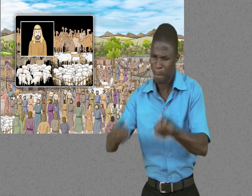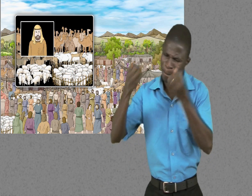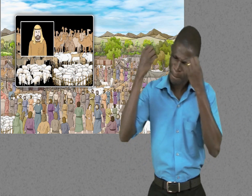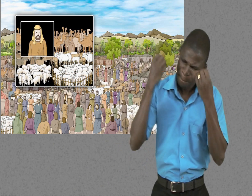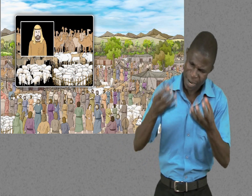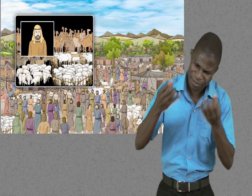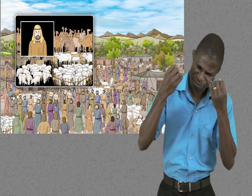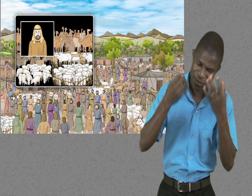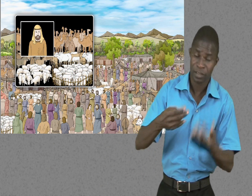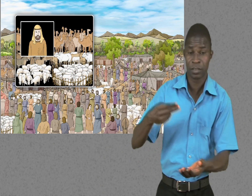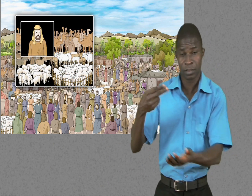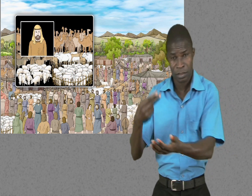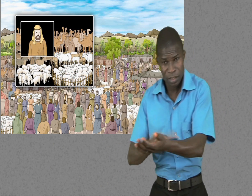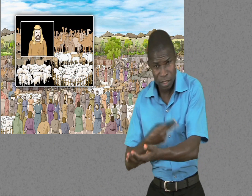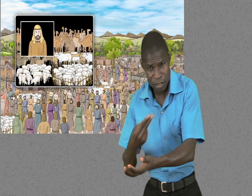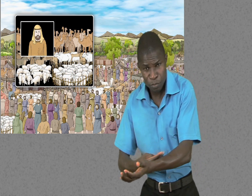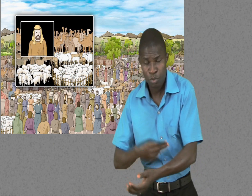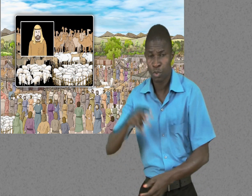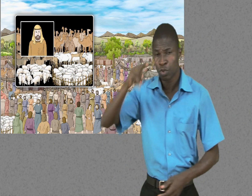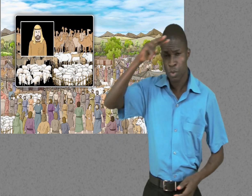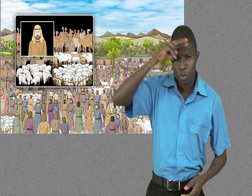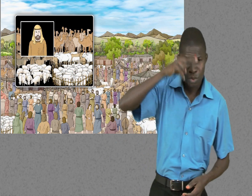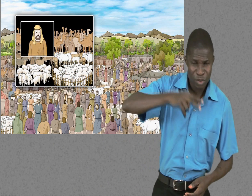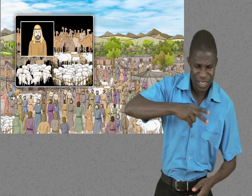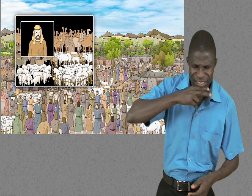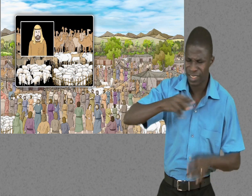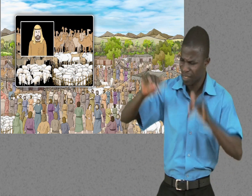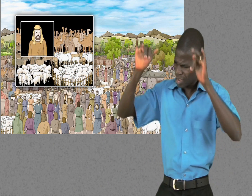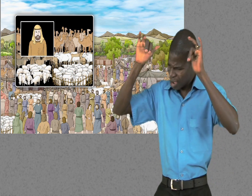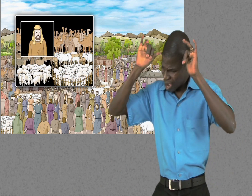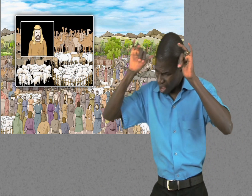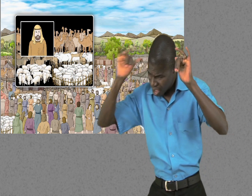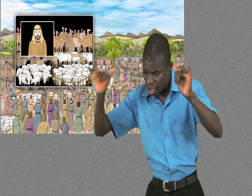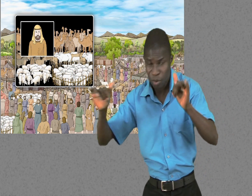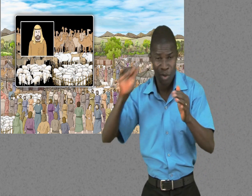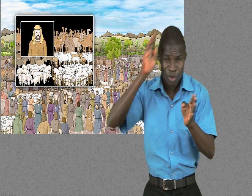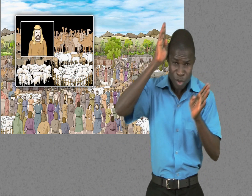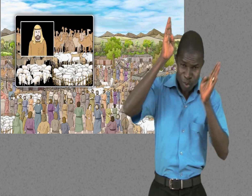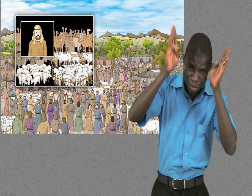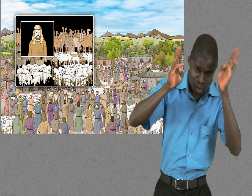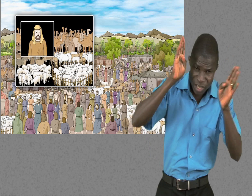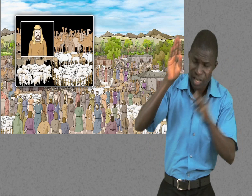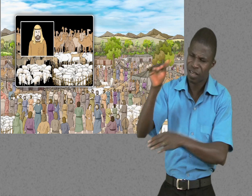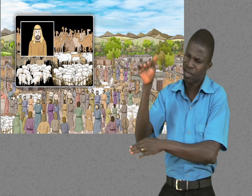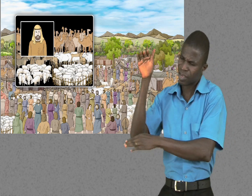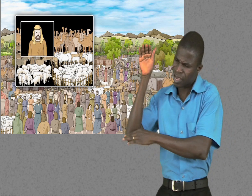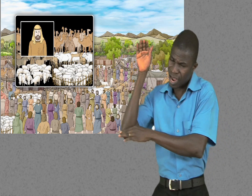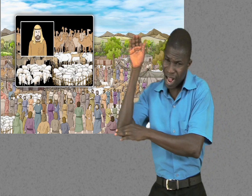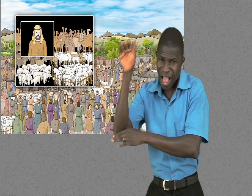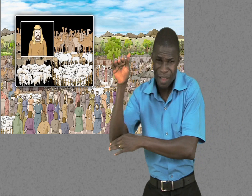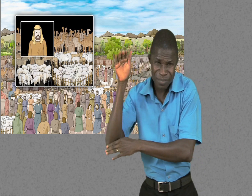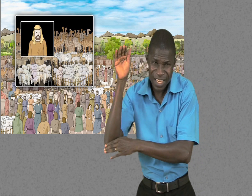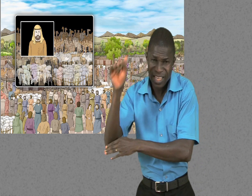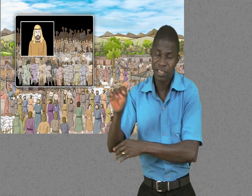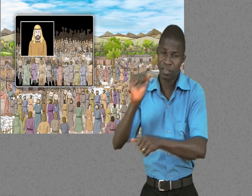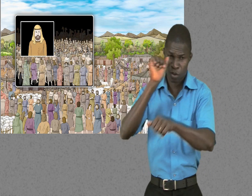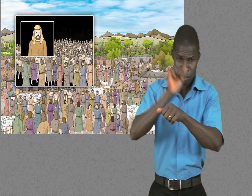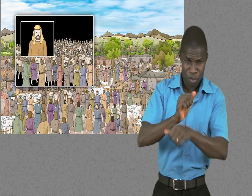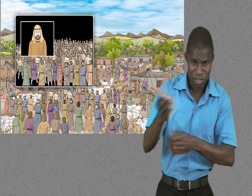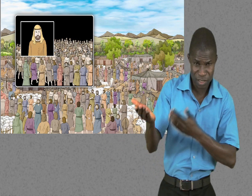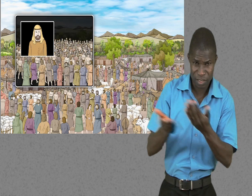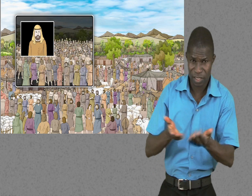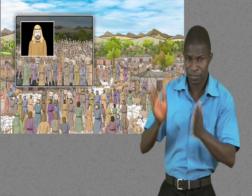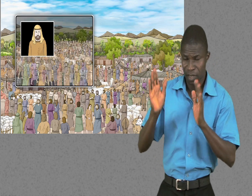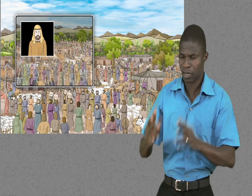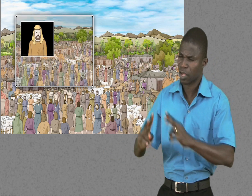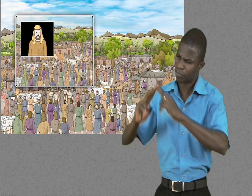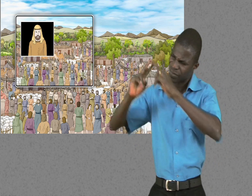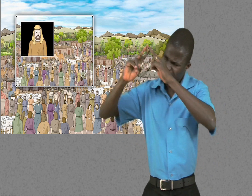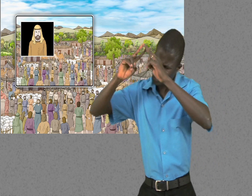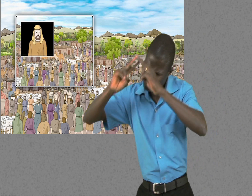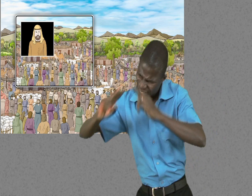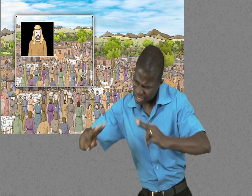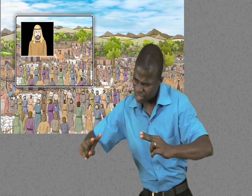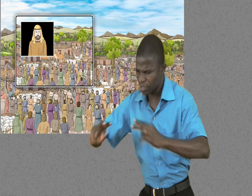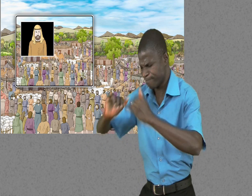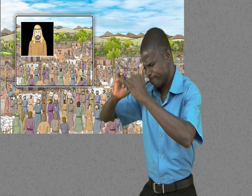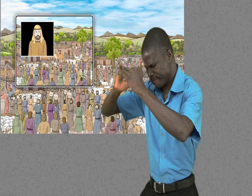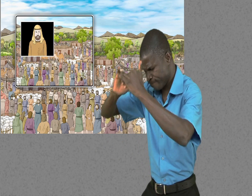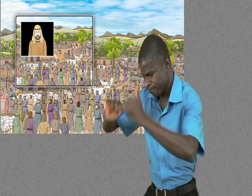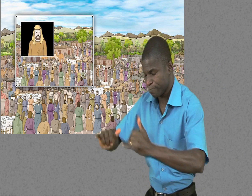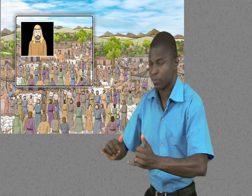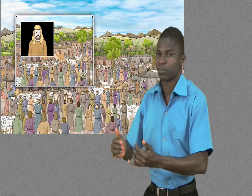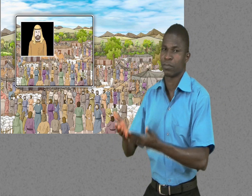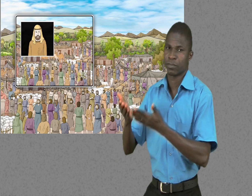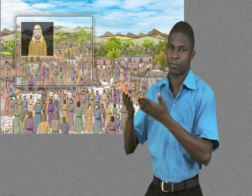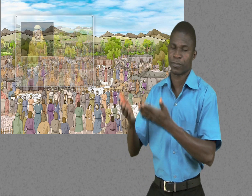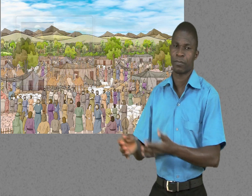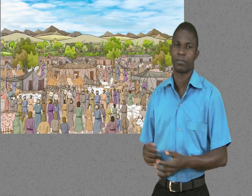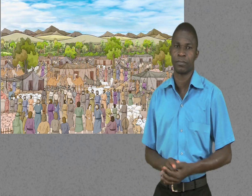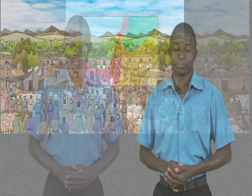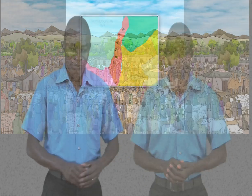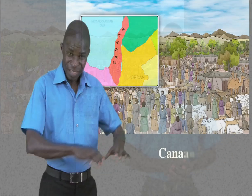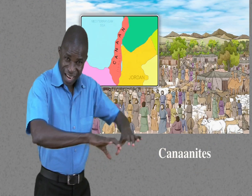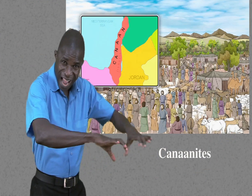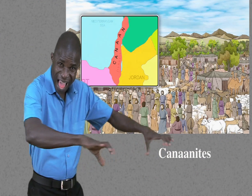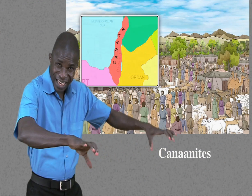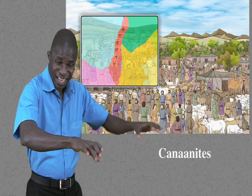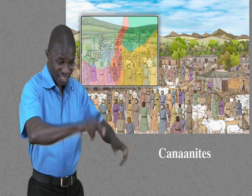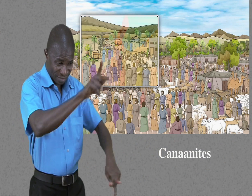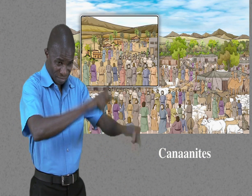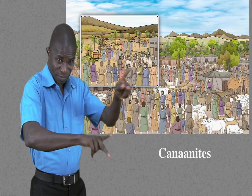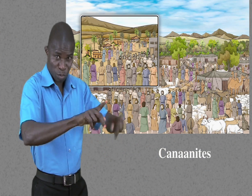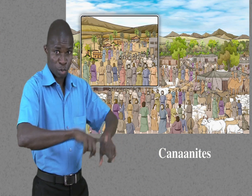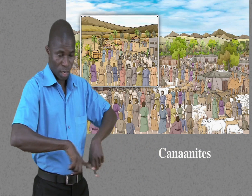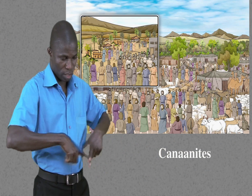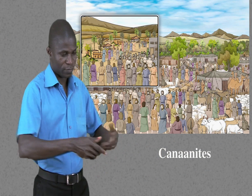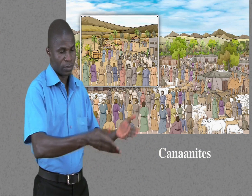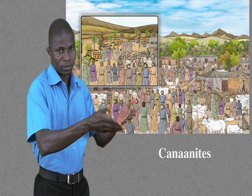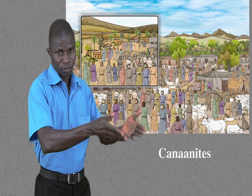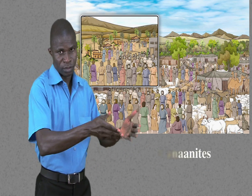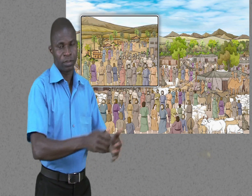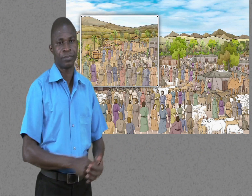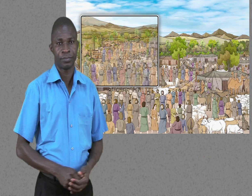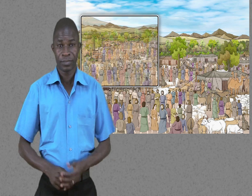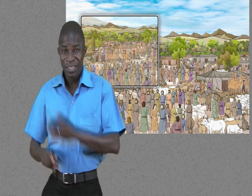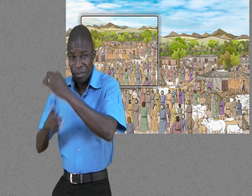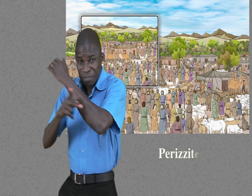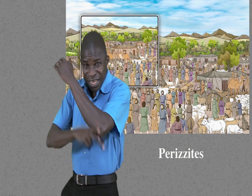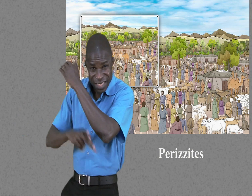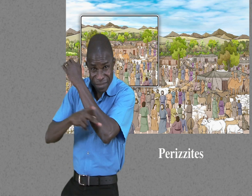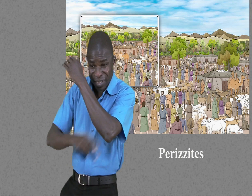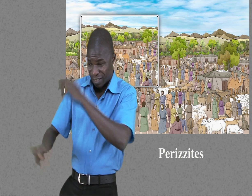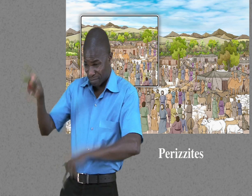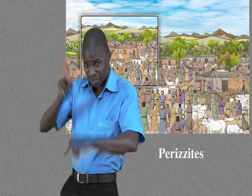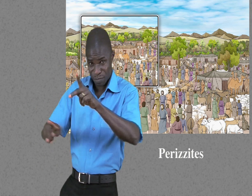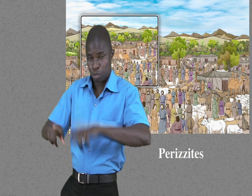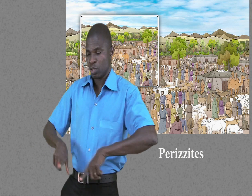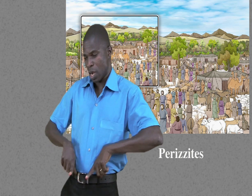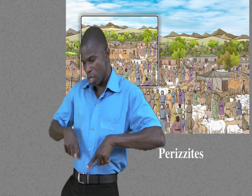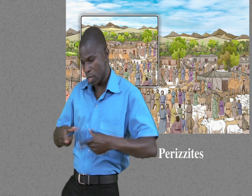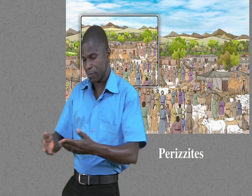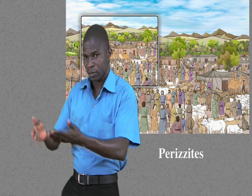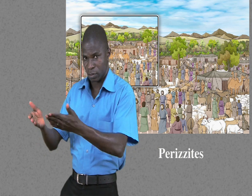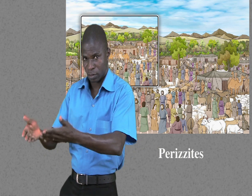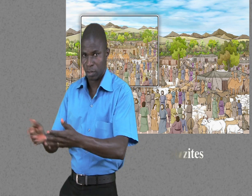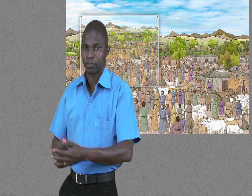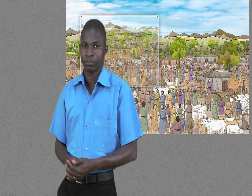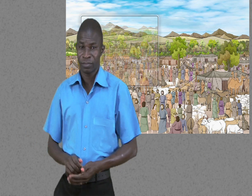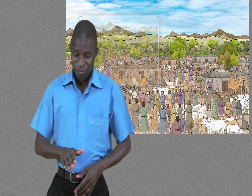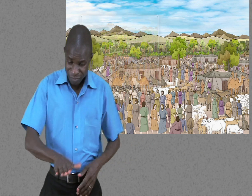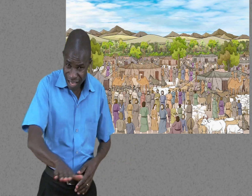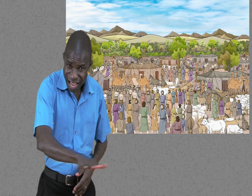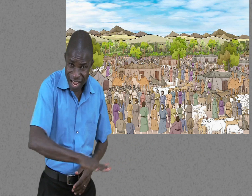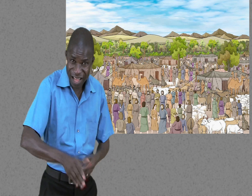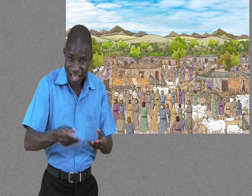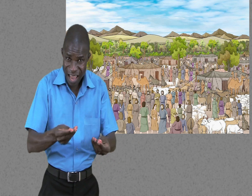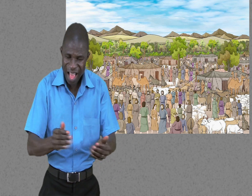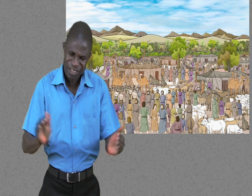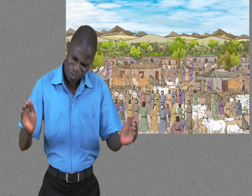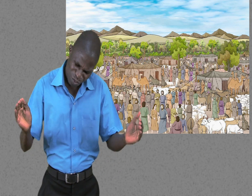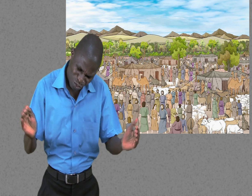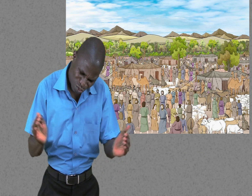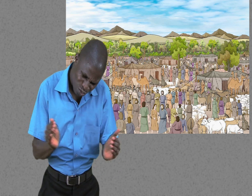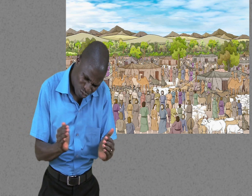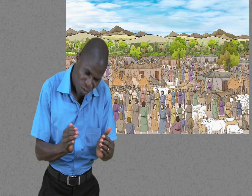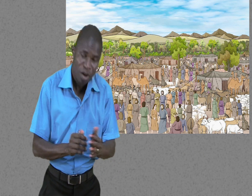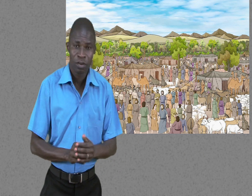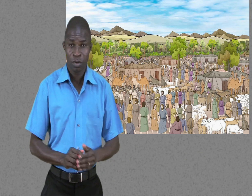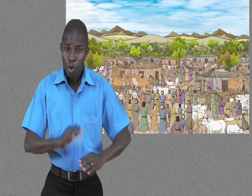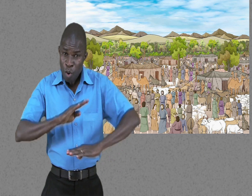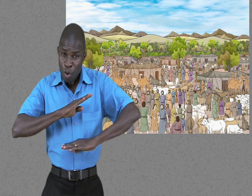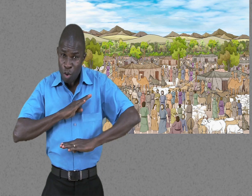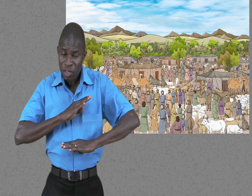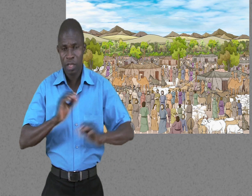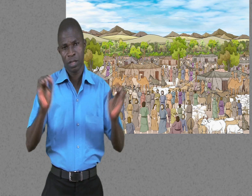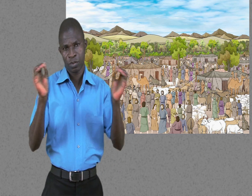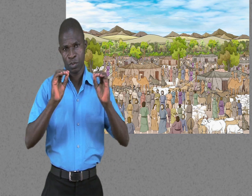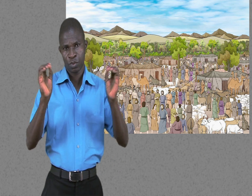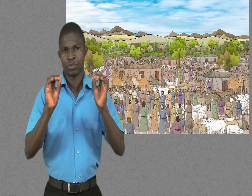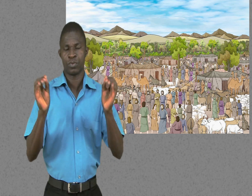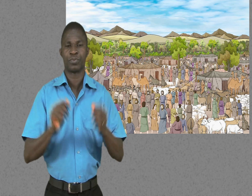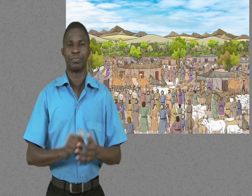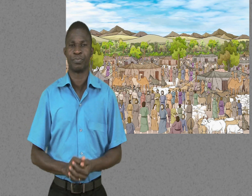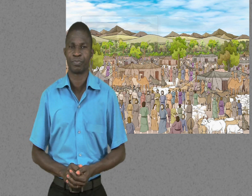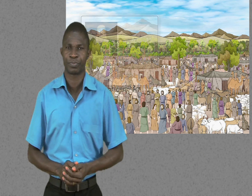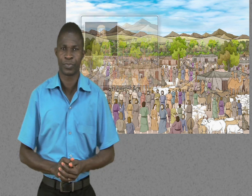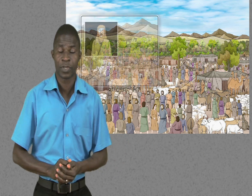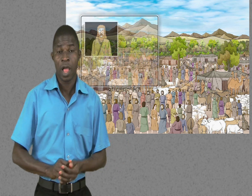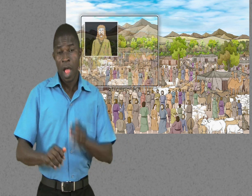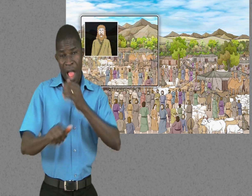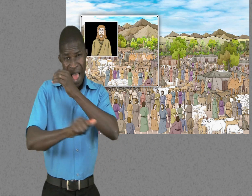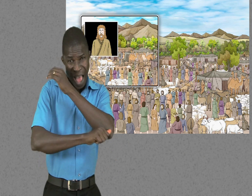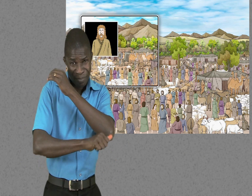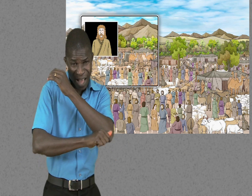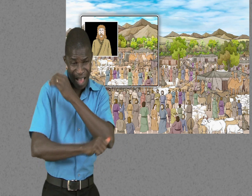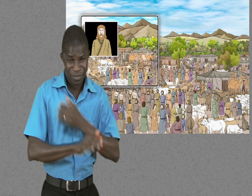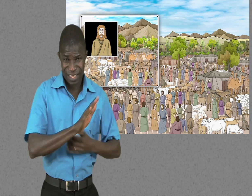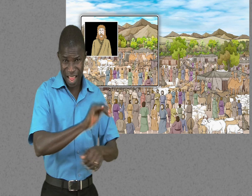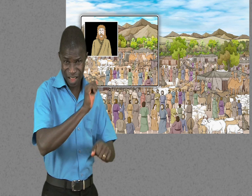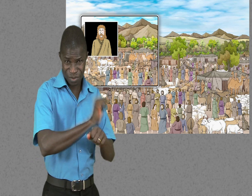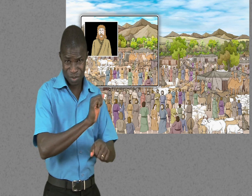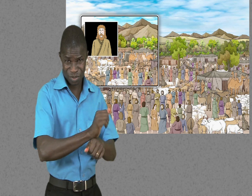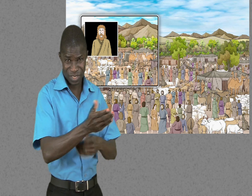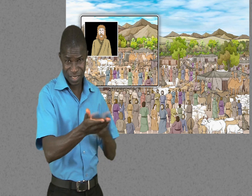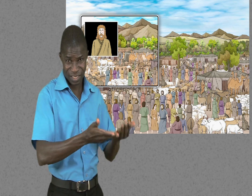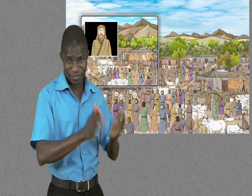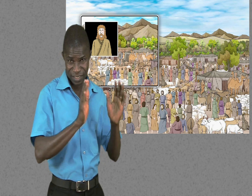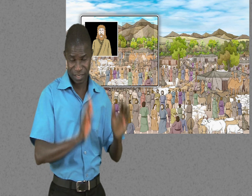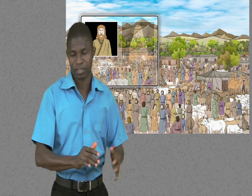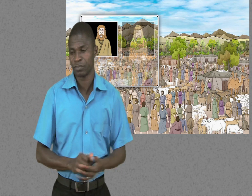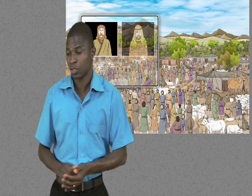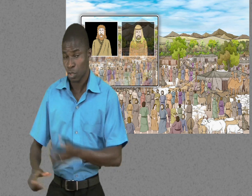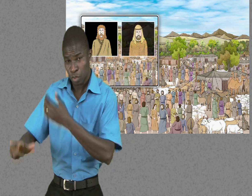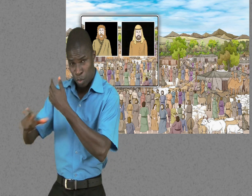And there was discord between the herdsmen of Abram and the herdsmen of Lot. At that time the Canaanites and the Perizzites were also living in the land.